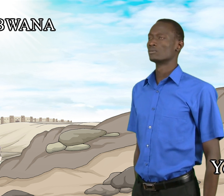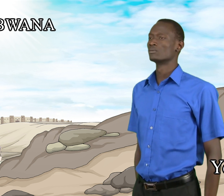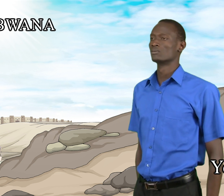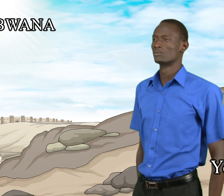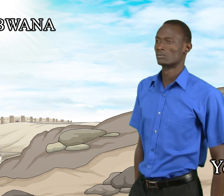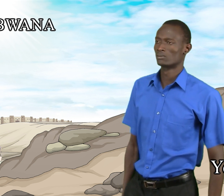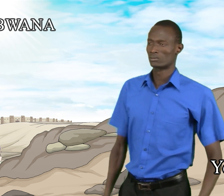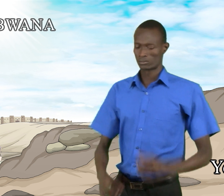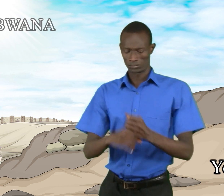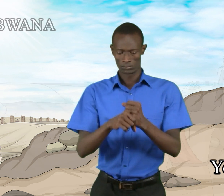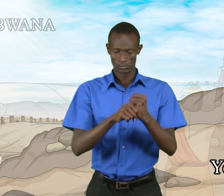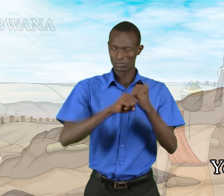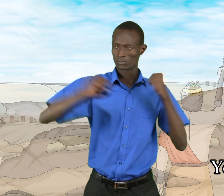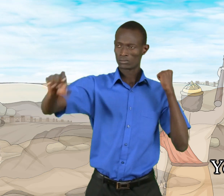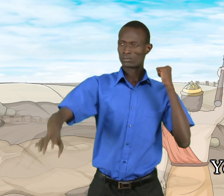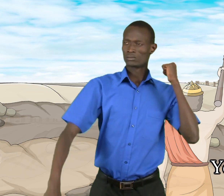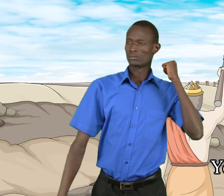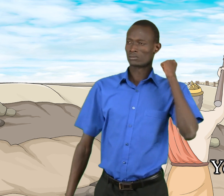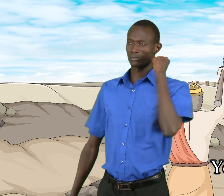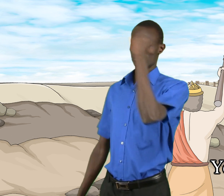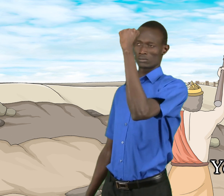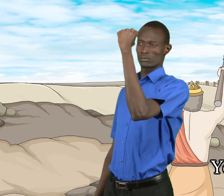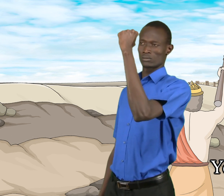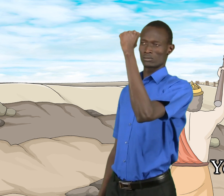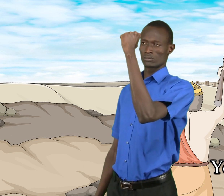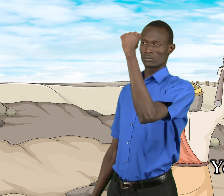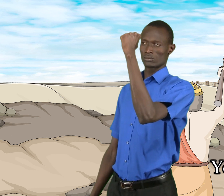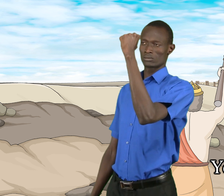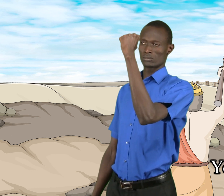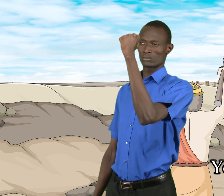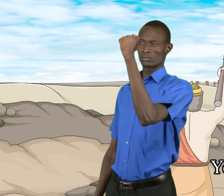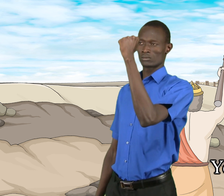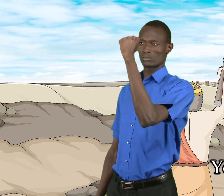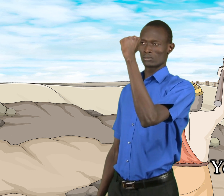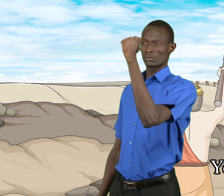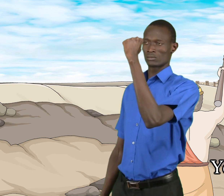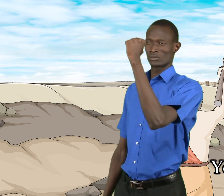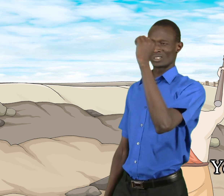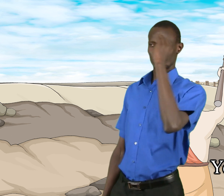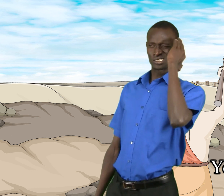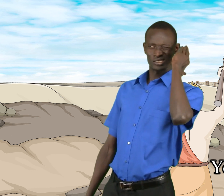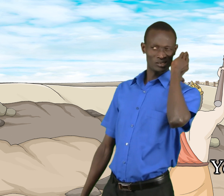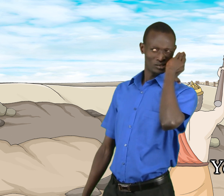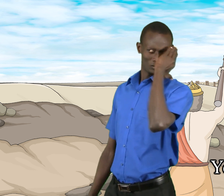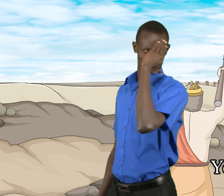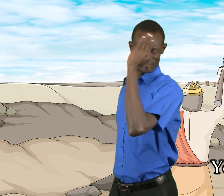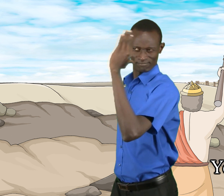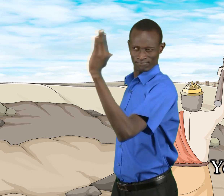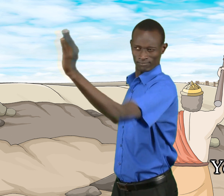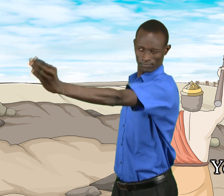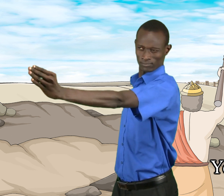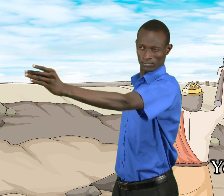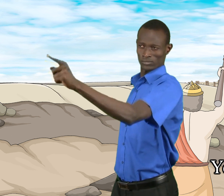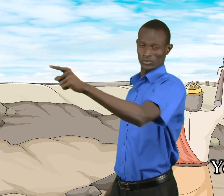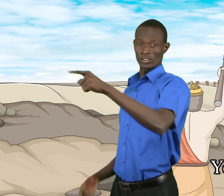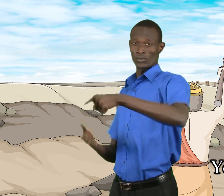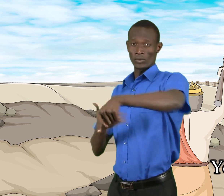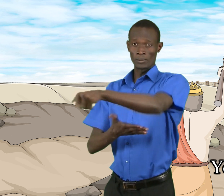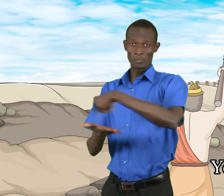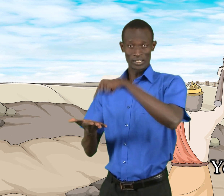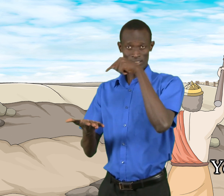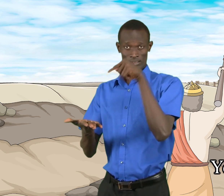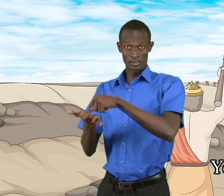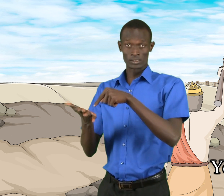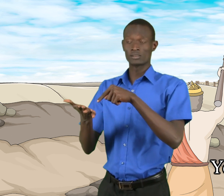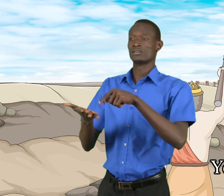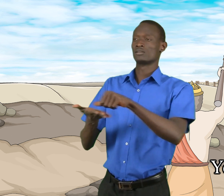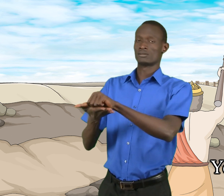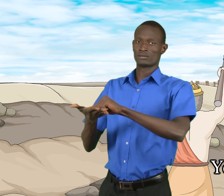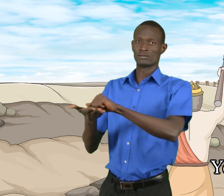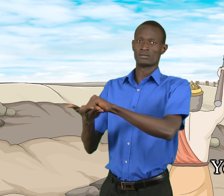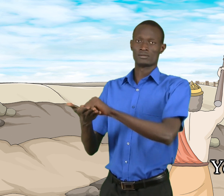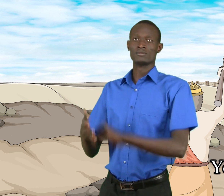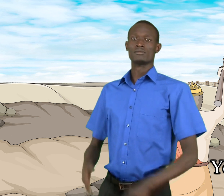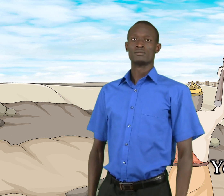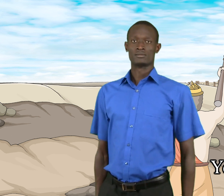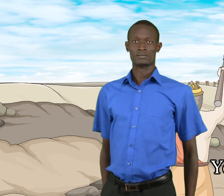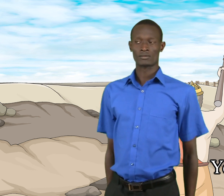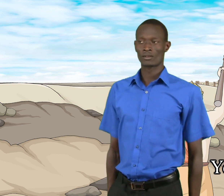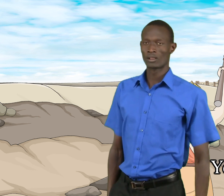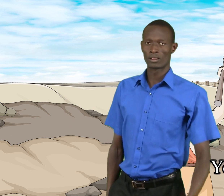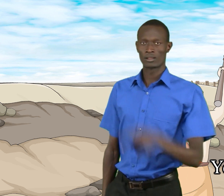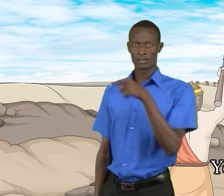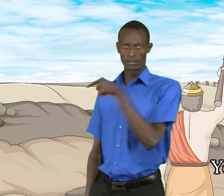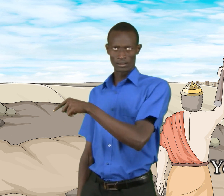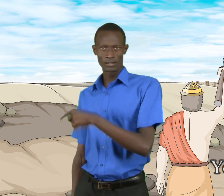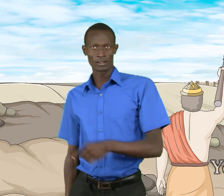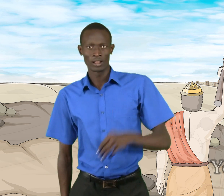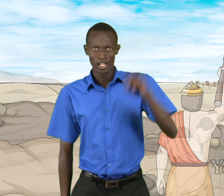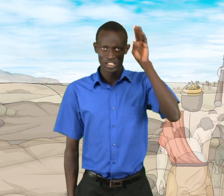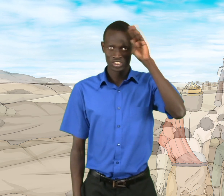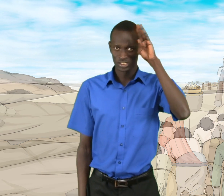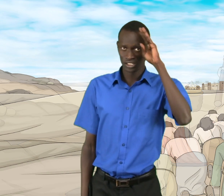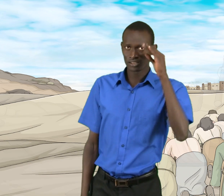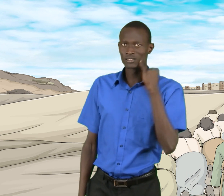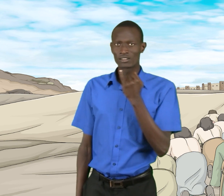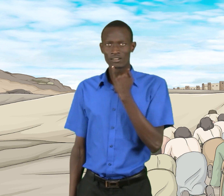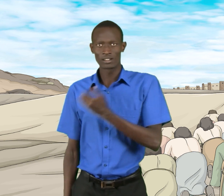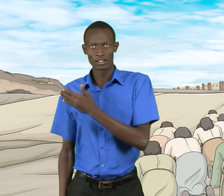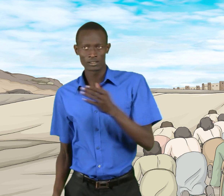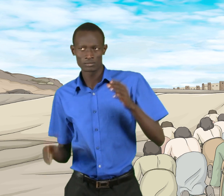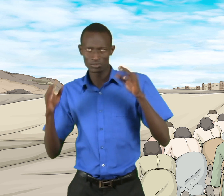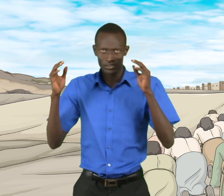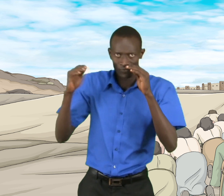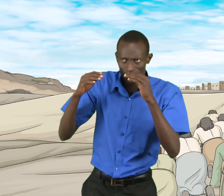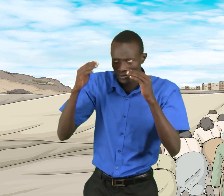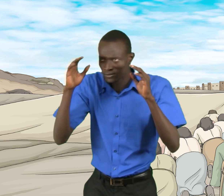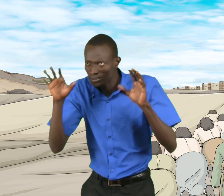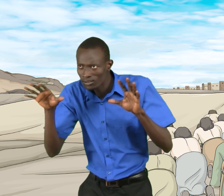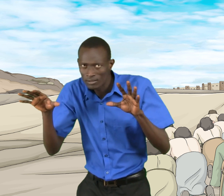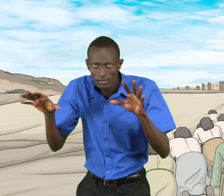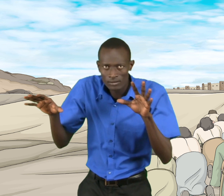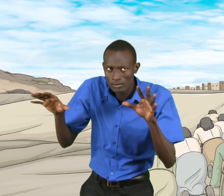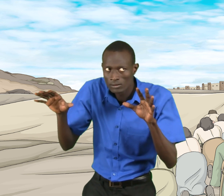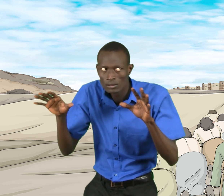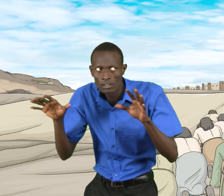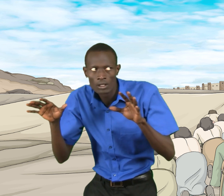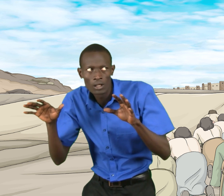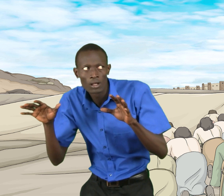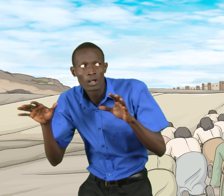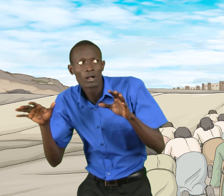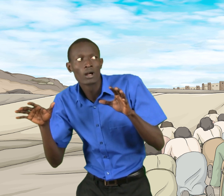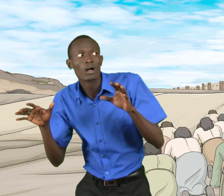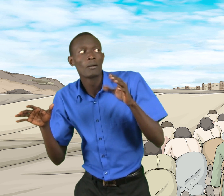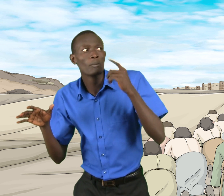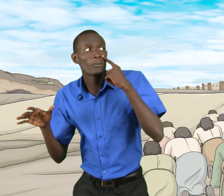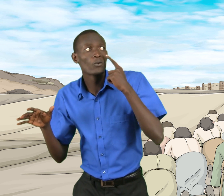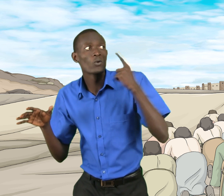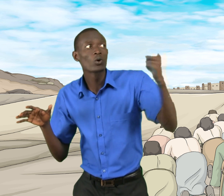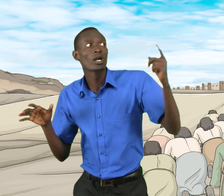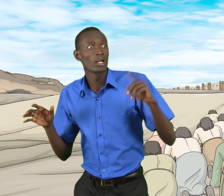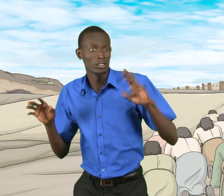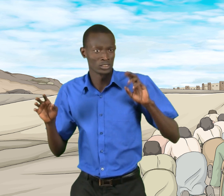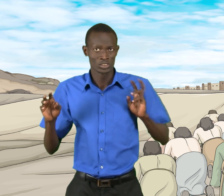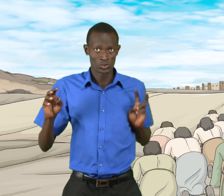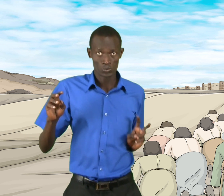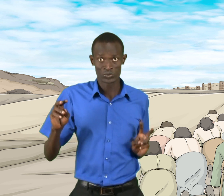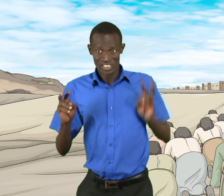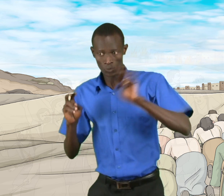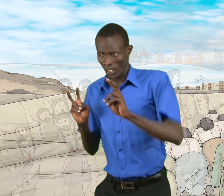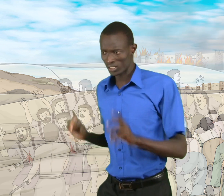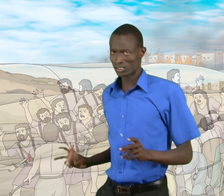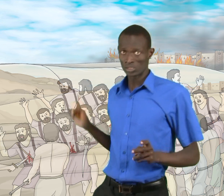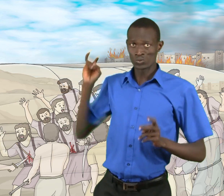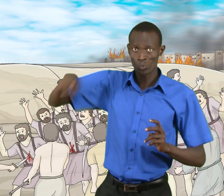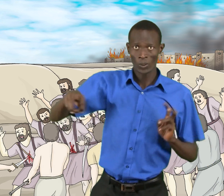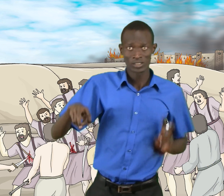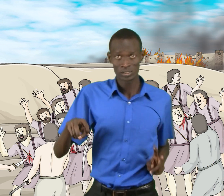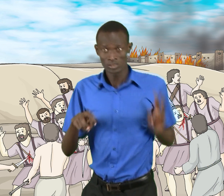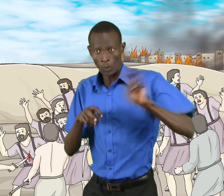So Joshua held out his battle lance toward Ai, and as soon as he did so, the men in ambush rose quickly from their position.